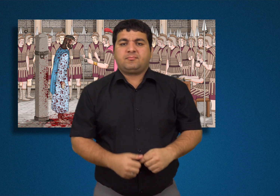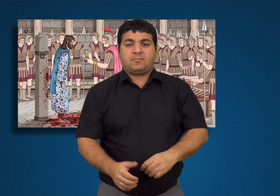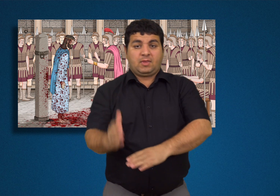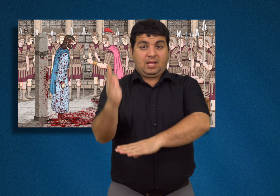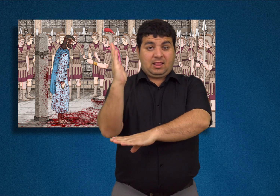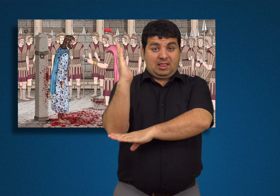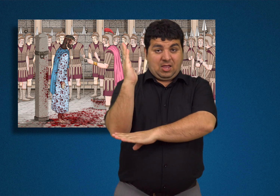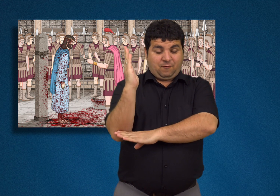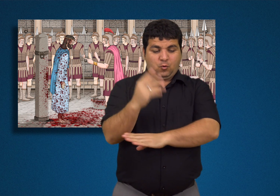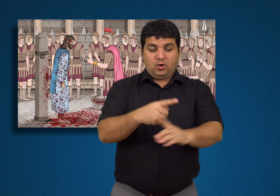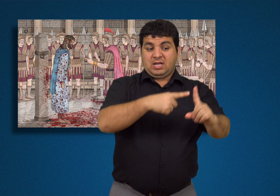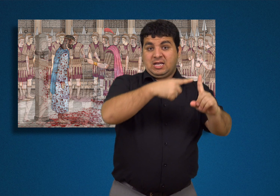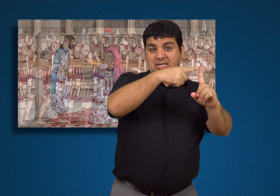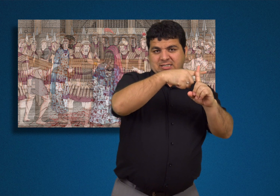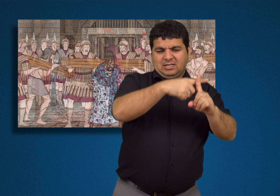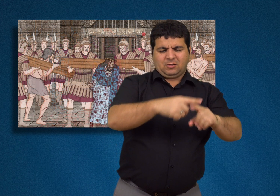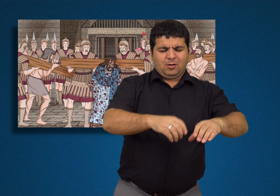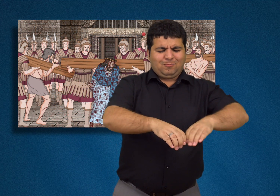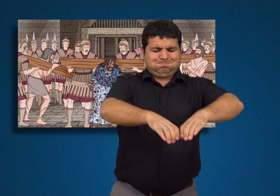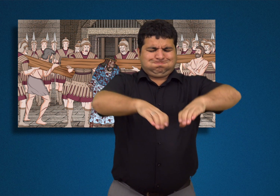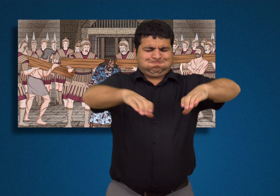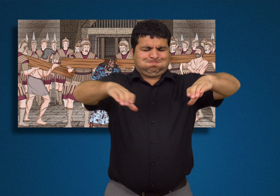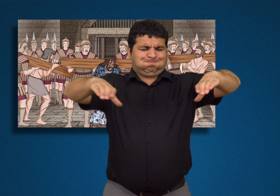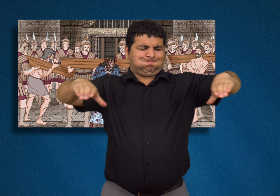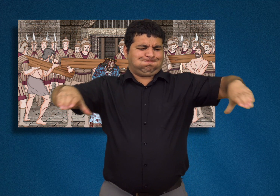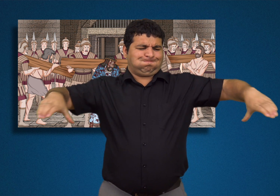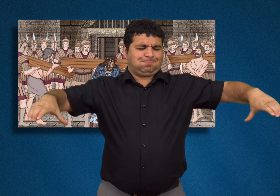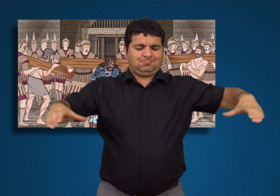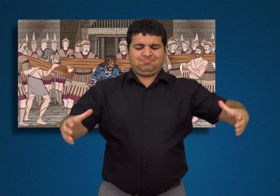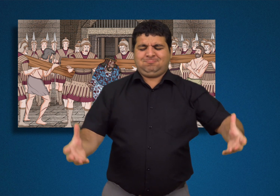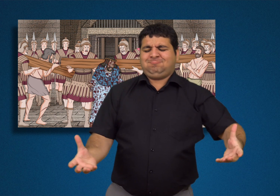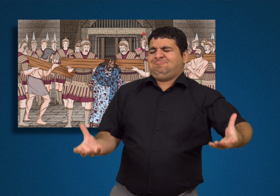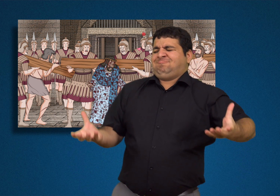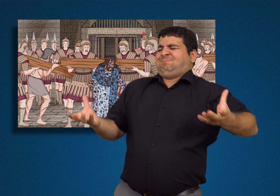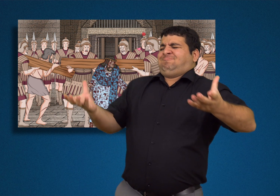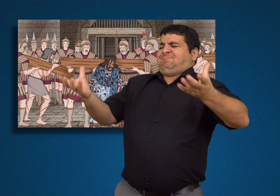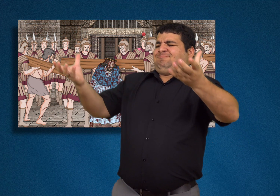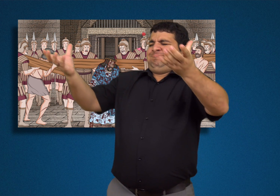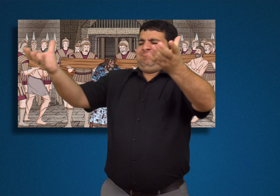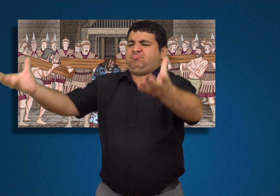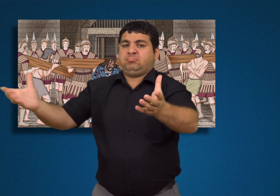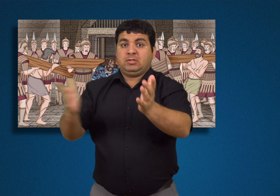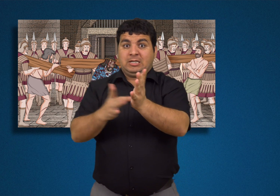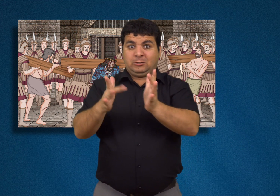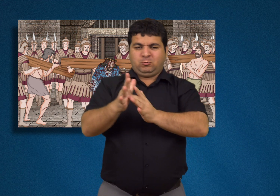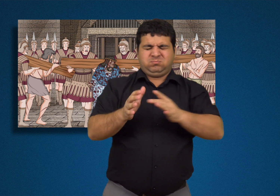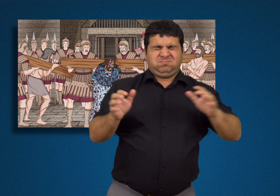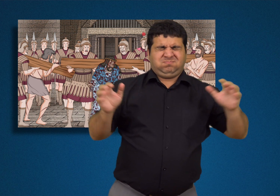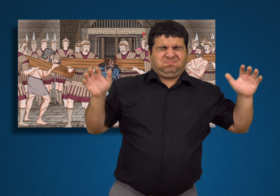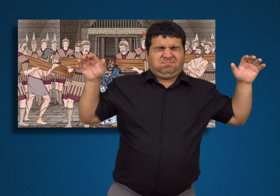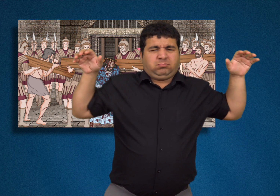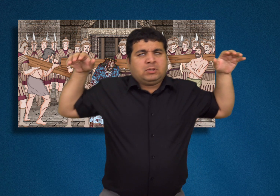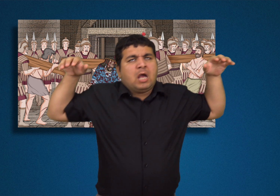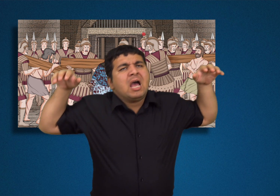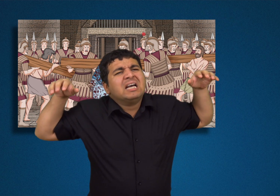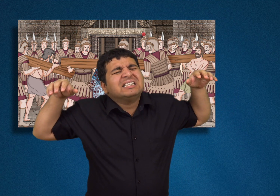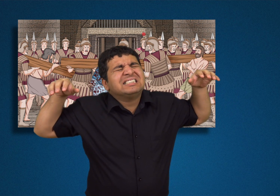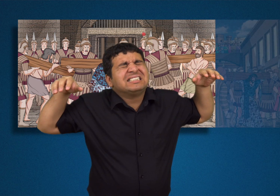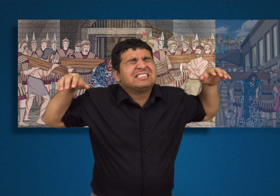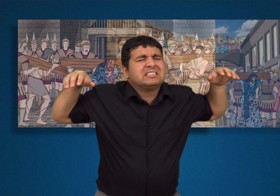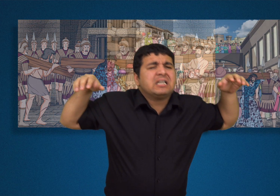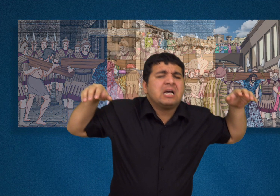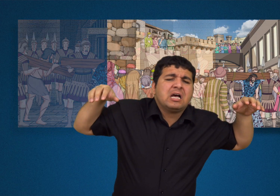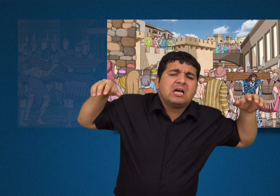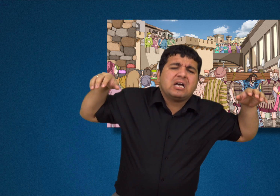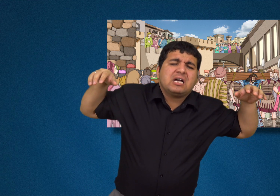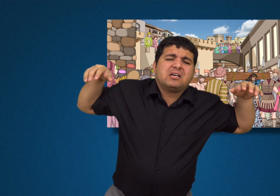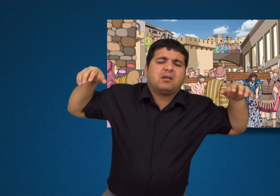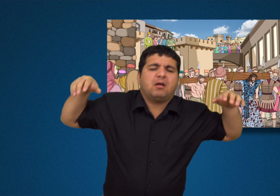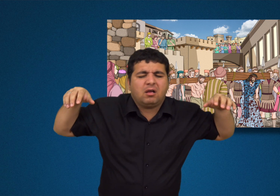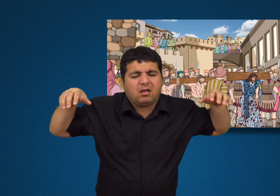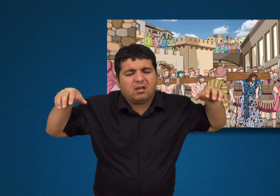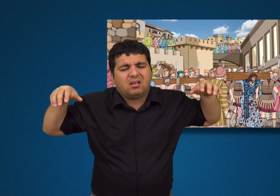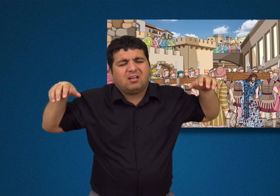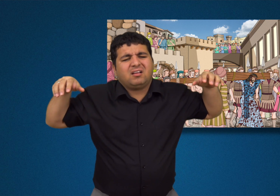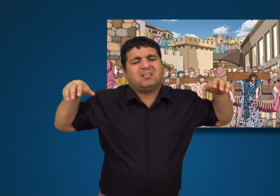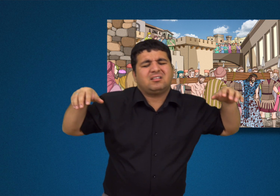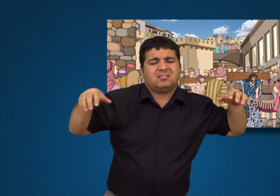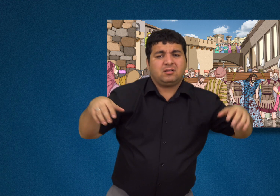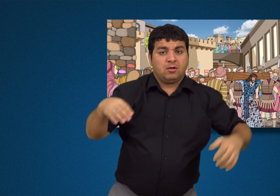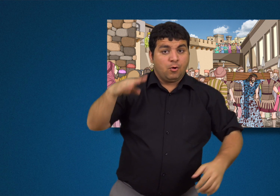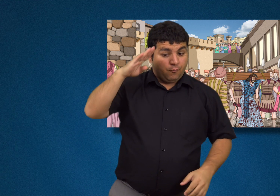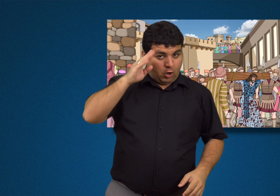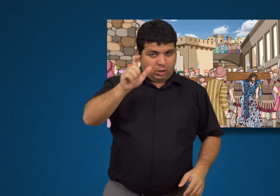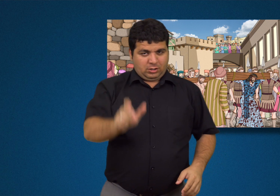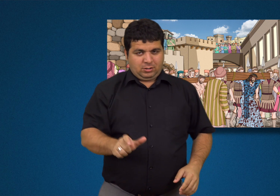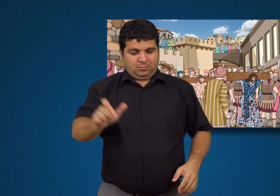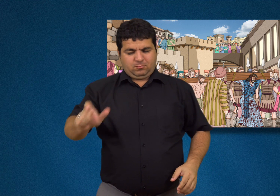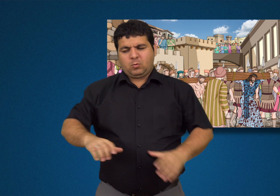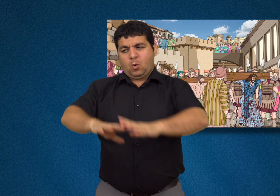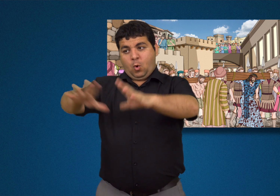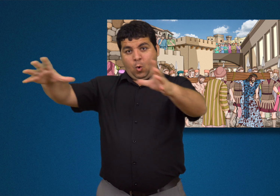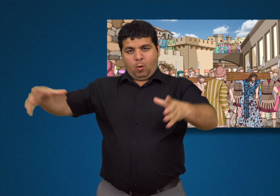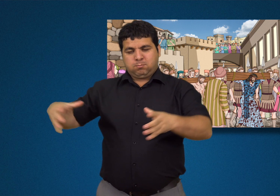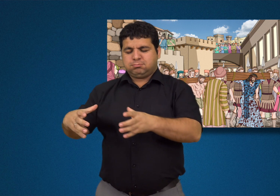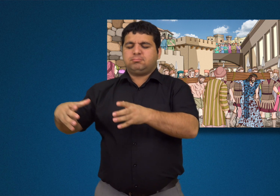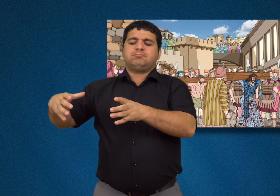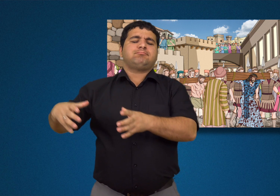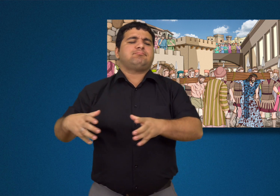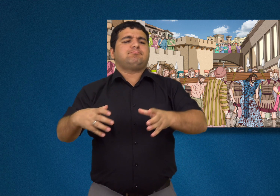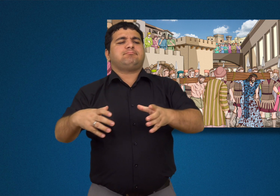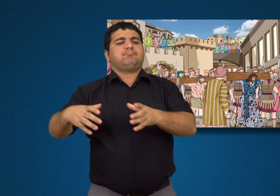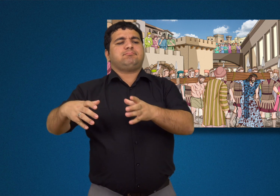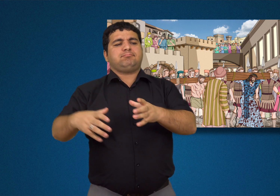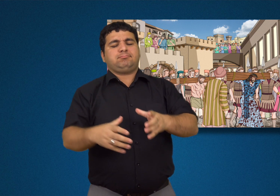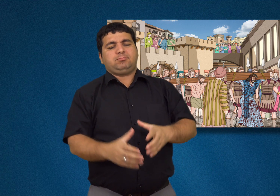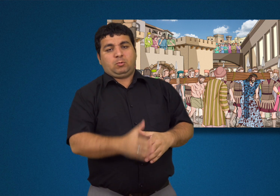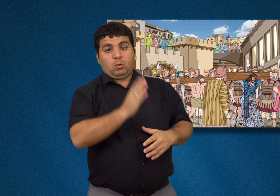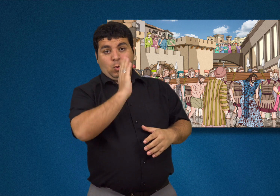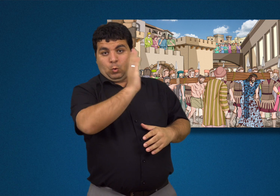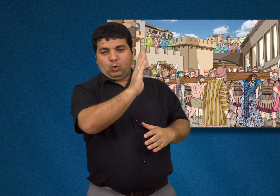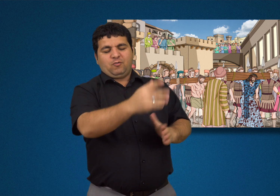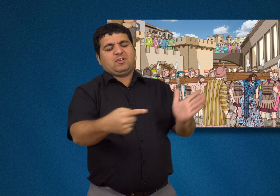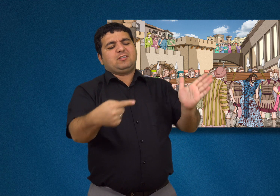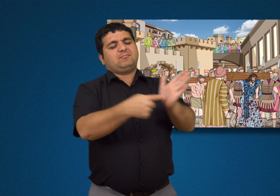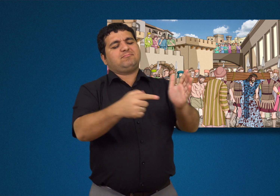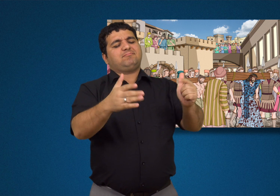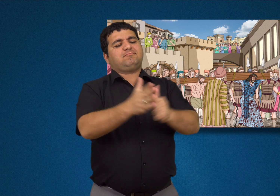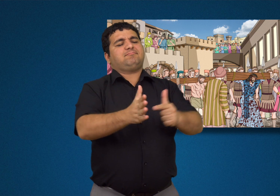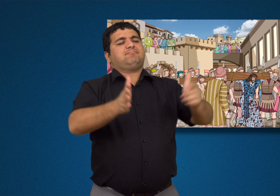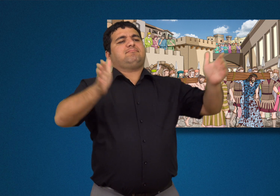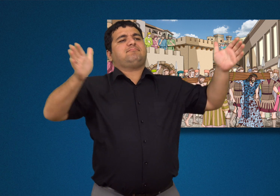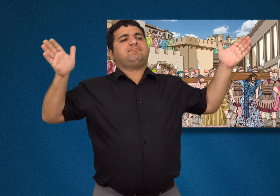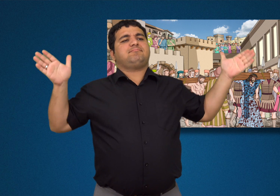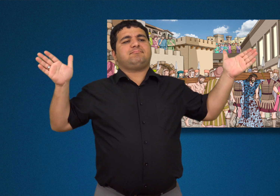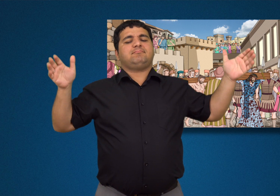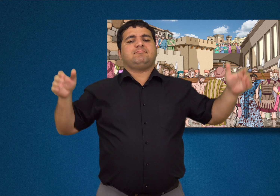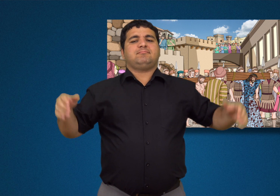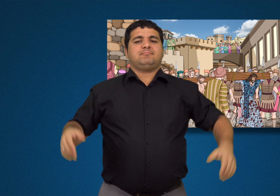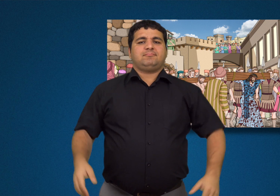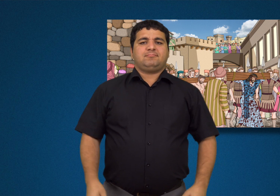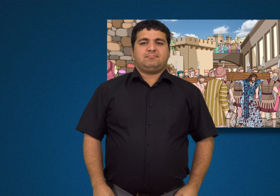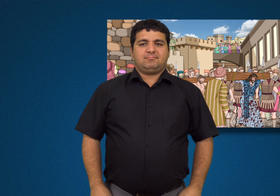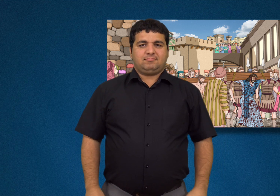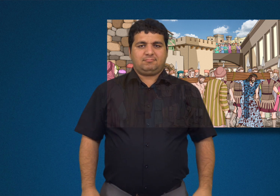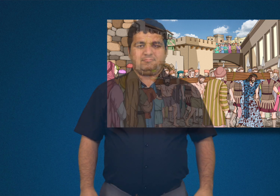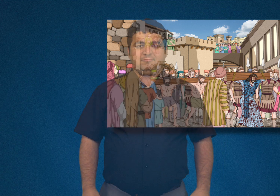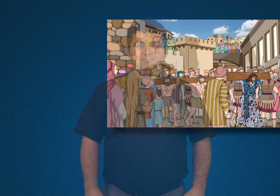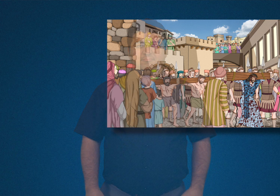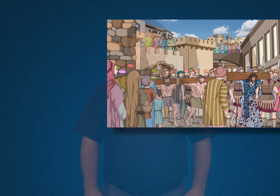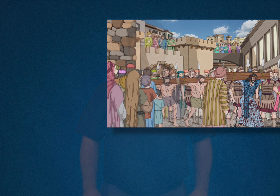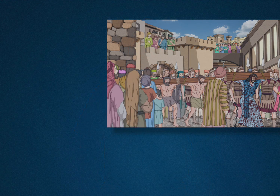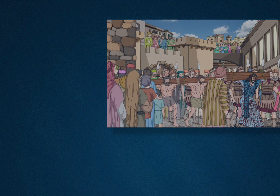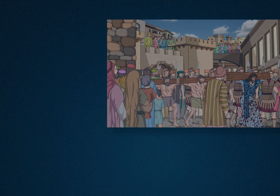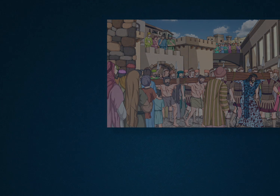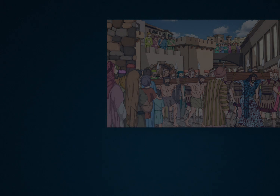Then they led Him away to crucify Him. Then the whole council rose and led Jesus away to Pilate. And they began to accuse Him, saying, “We found this man subverting our nation, forbidding payment of taxes to Caesar, and proclaiming Himself to be Christ, a King.” So Pilate asked Him, “Are You the King of the Jews?” “You have said so,” Jesus replied. Then Pilate said to the chief priests and the crowds, “I find no basis for a charge against this man.” But they kept insisting, “He stirs up the people all over Judea with His teaching. He began in Galilee and has come all the way here.” When Pilate heard this, he asked if the man was a Galilean. And learning that Jesus was under Herod’s jurisdiction, he sent Him to Herod, who himself was in Jerusalem at that time. When Herod saw Jesus, he was greatly pleased. He had wanted to see Him for a long time, because he had heard about Him and was hoping to see Him perform a miracle. Herod questioned Jesus at great length, but He gave no answer. Meanwhile, the chief priests and scribes stood there, vehemently accusing Him. And even Herod and his soldiers ridiculed and mocked Him. Dressing Him in a fine robe, they sent Him back to Pilate. That day Herod and Pilate became friends; before this time they had been enemies. Then Pilate called together the chief priests, the rulers, and the people, and said to them, “You brought me this man as one who was inciting the people to rebellion. I have examined Him here in your presence and found Him not guilty of your charges against Him. Neither has Herod, for he sent Him back to us. As you can see, He has done nothing deserving of death. Therefore I will punish Him and release Him.”